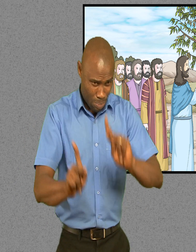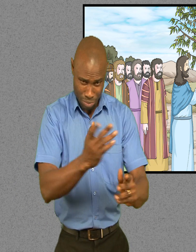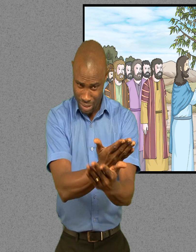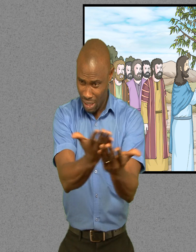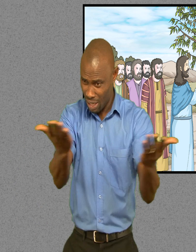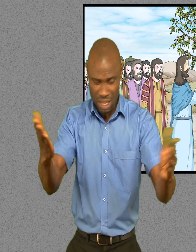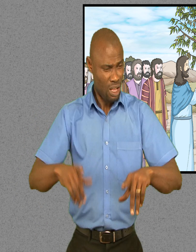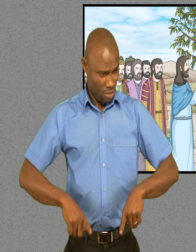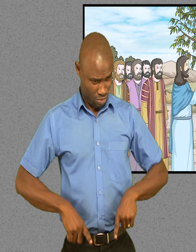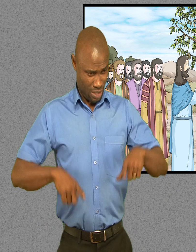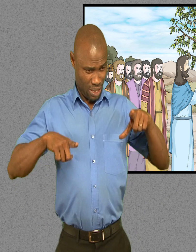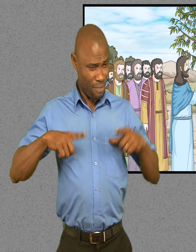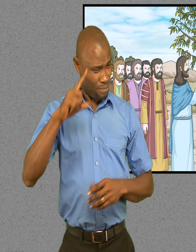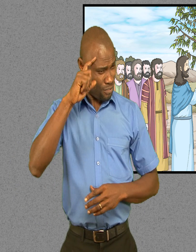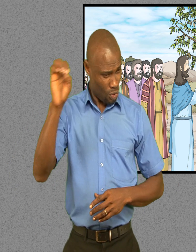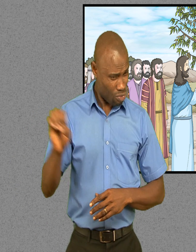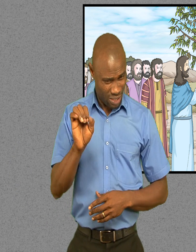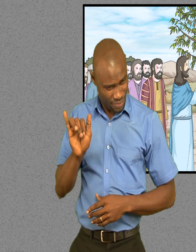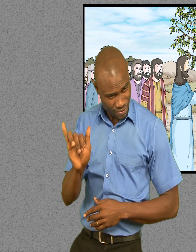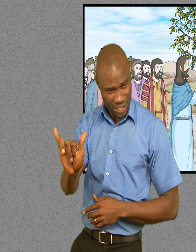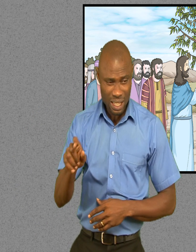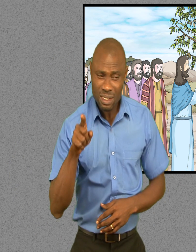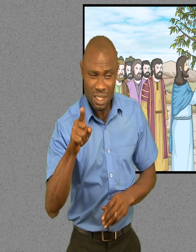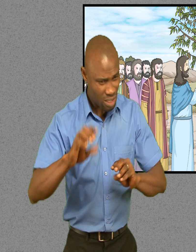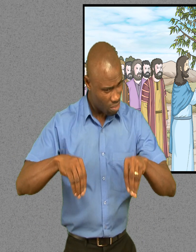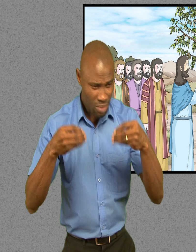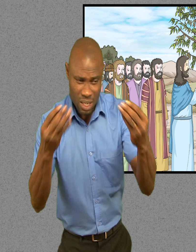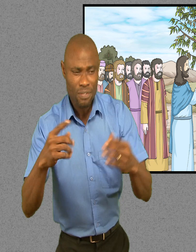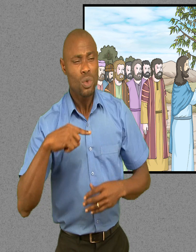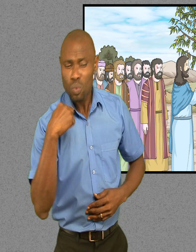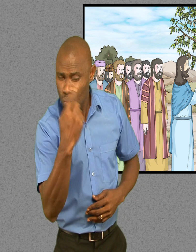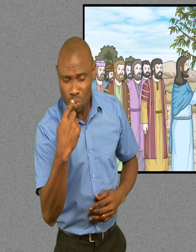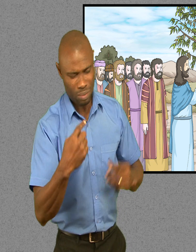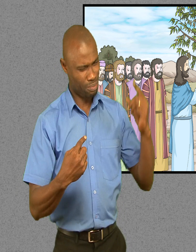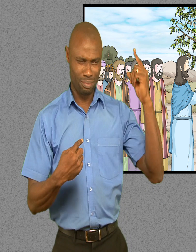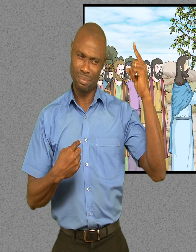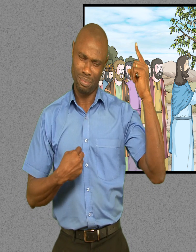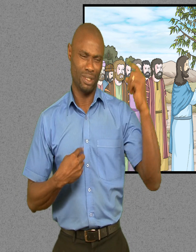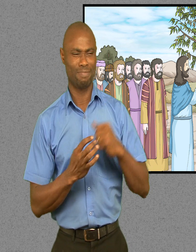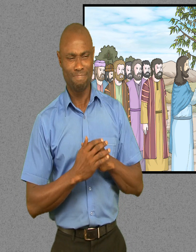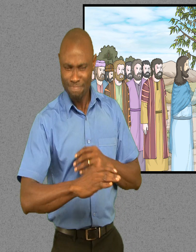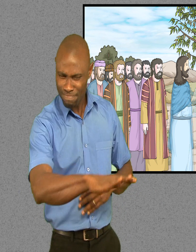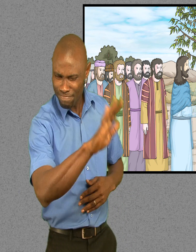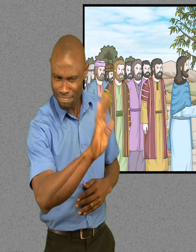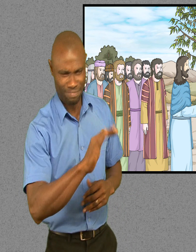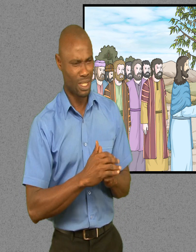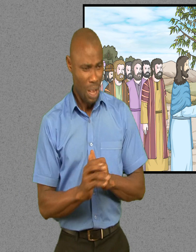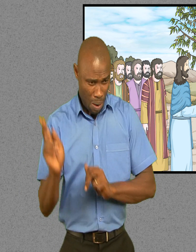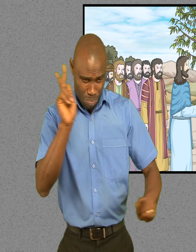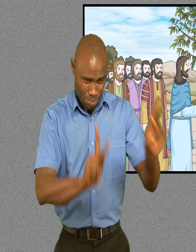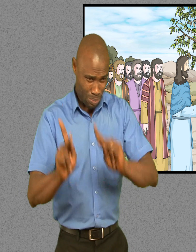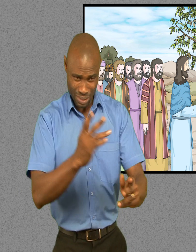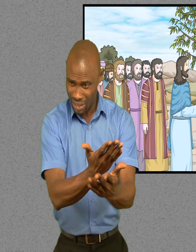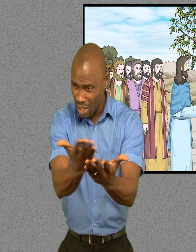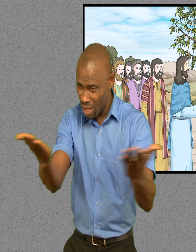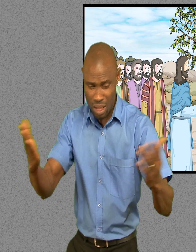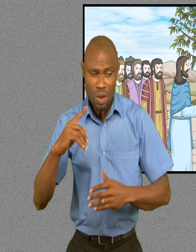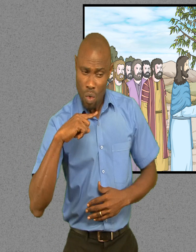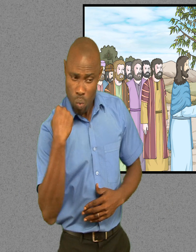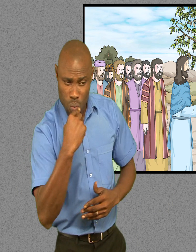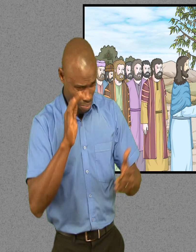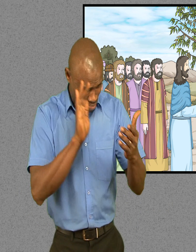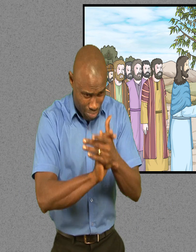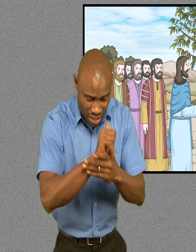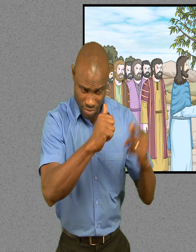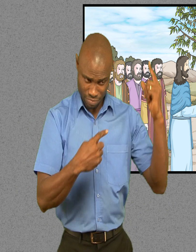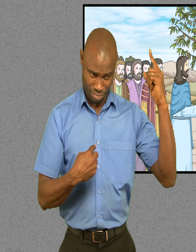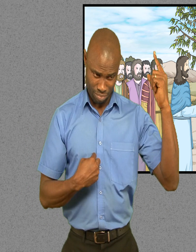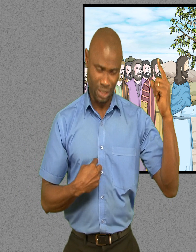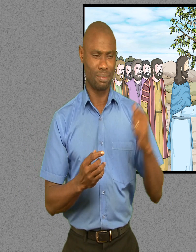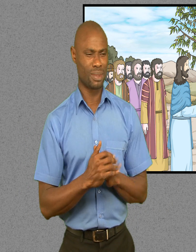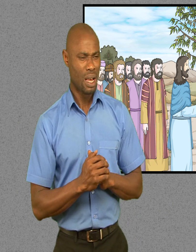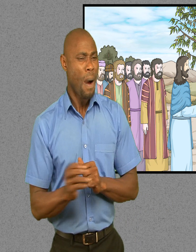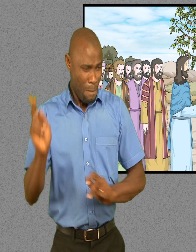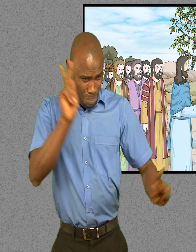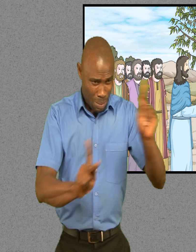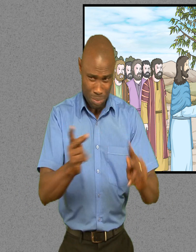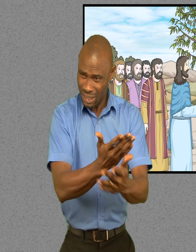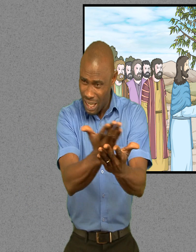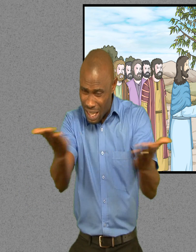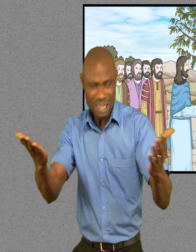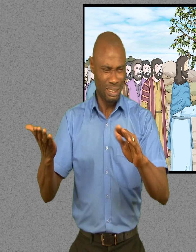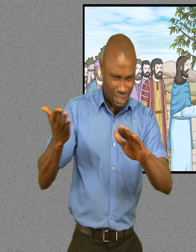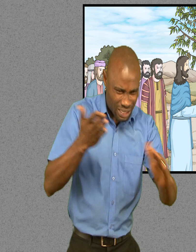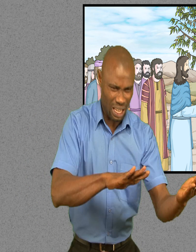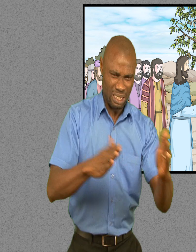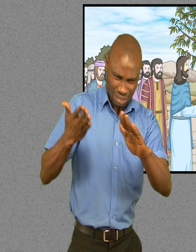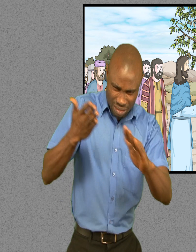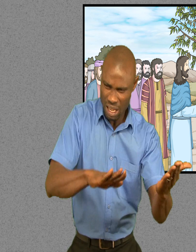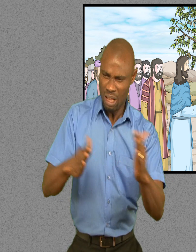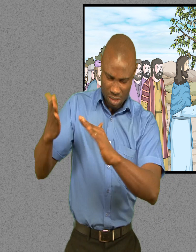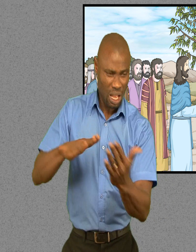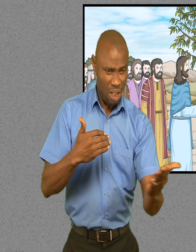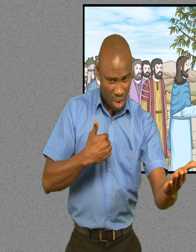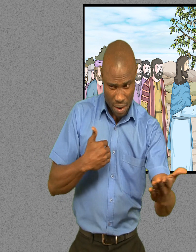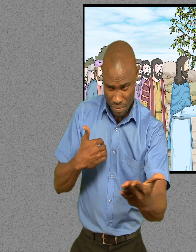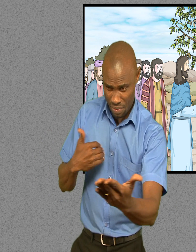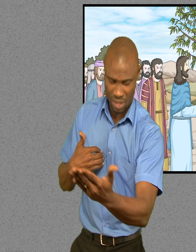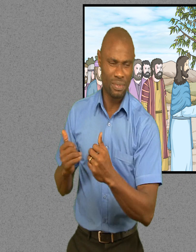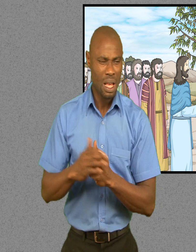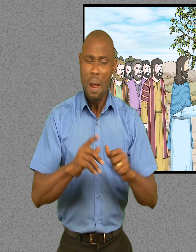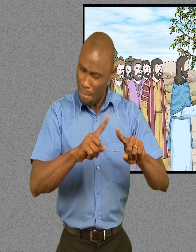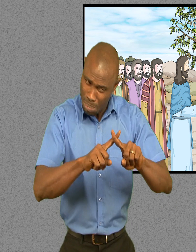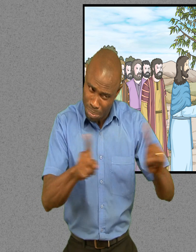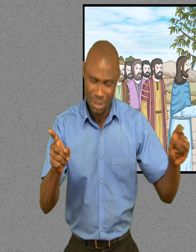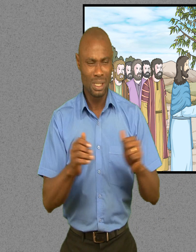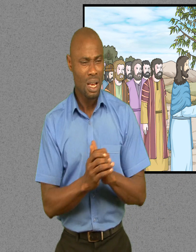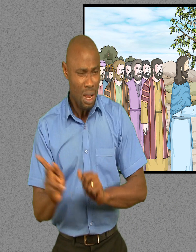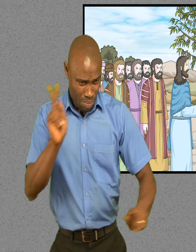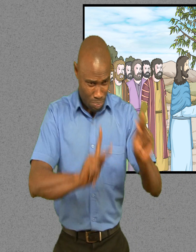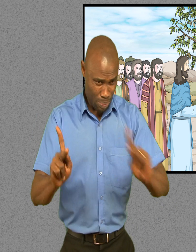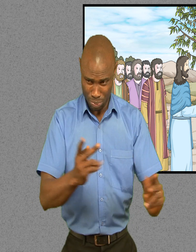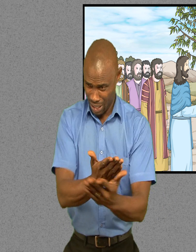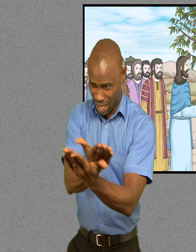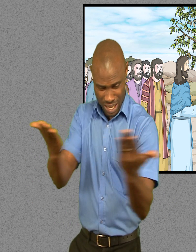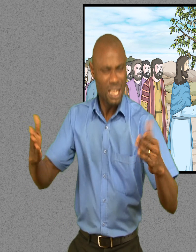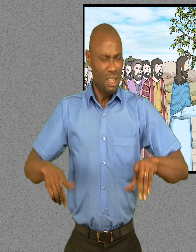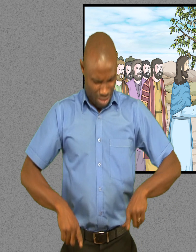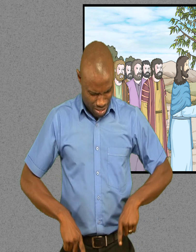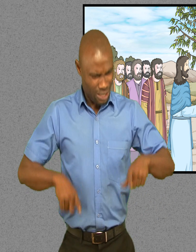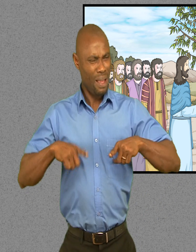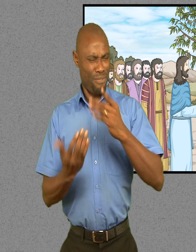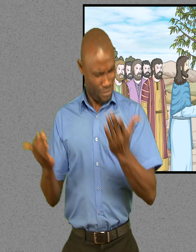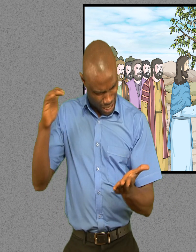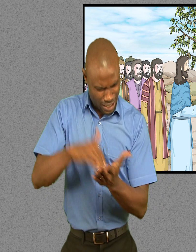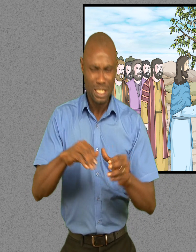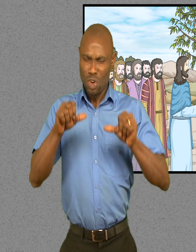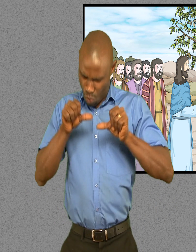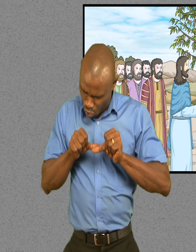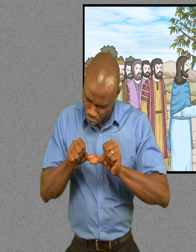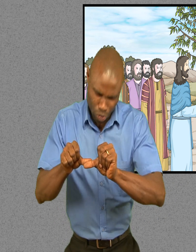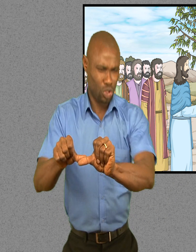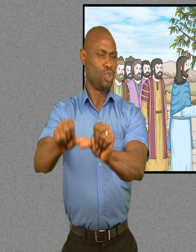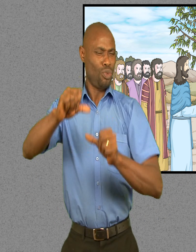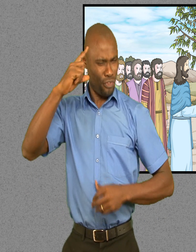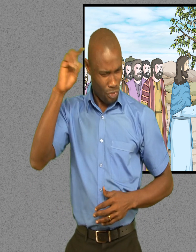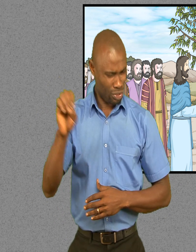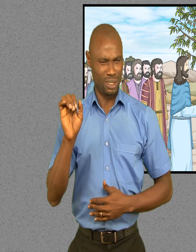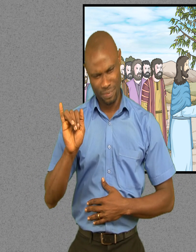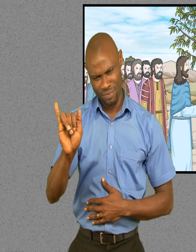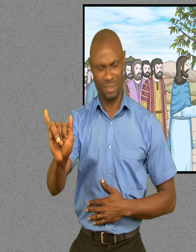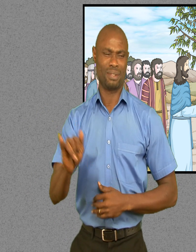Whoever believes in Me will live, even though he dies.